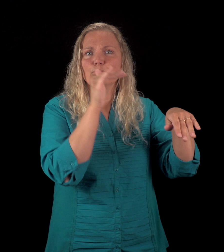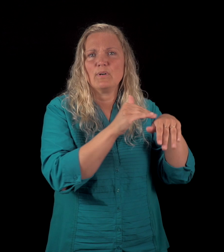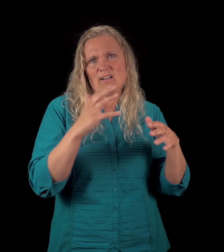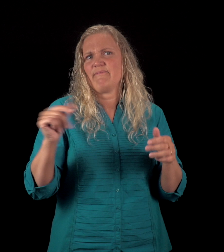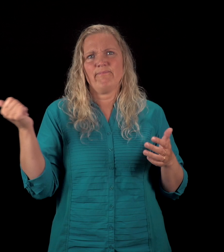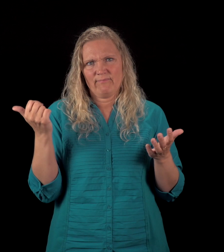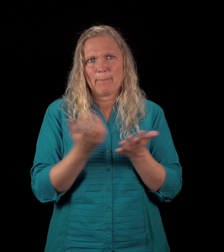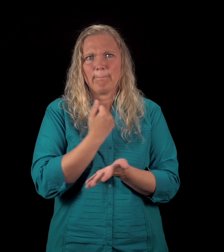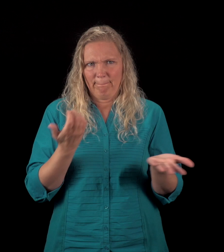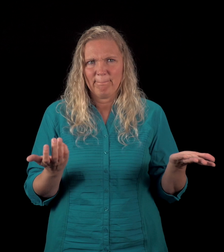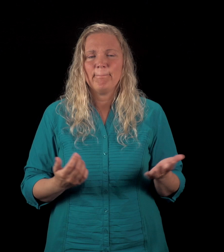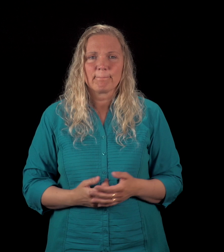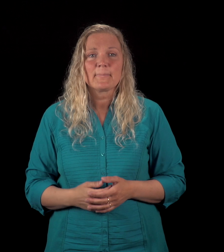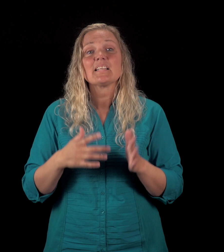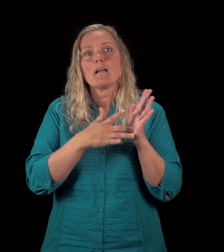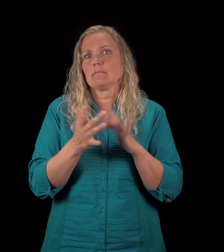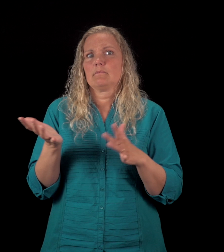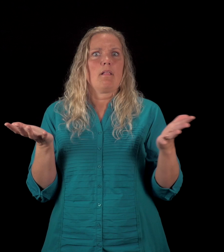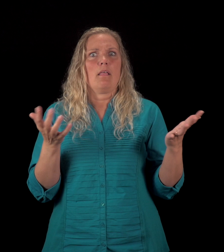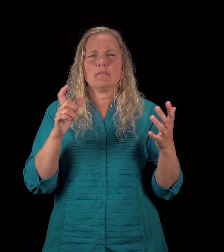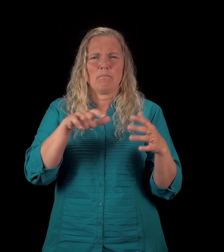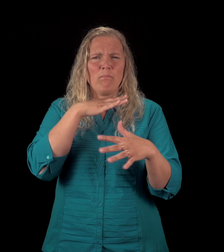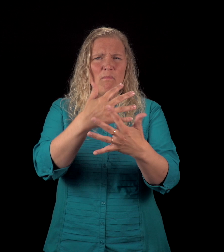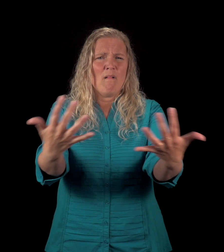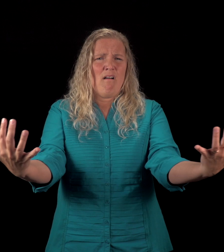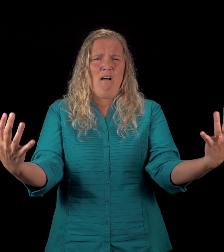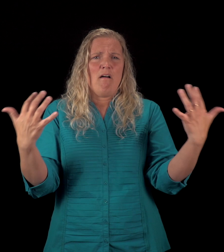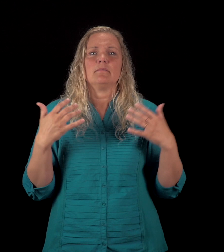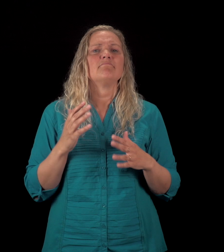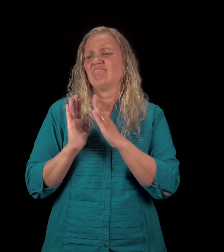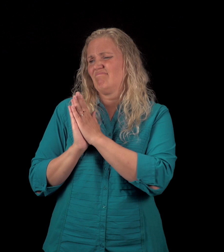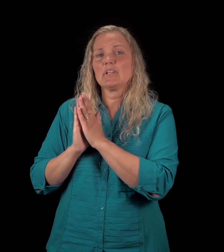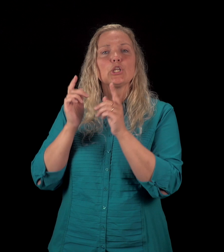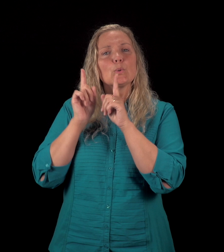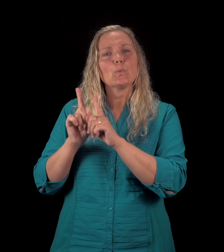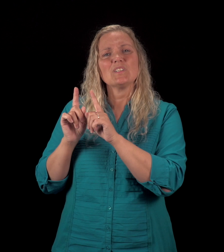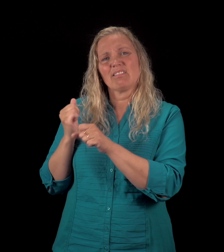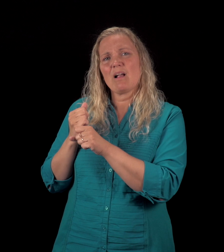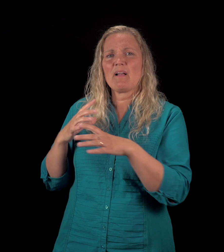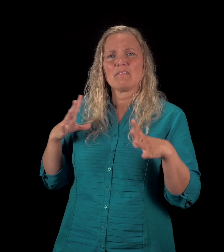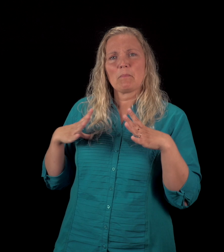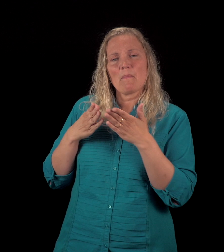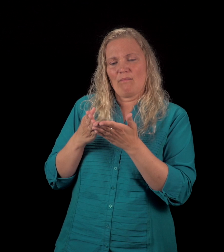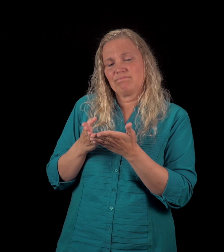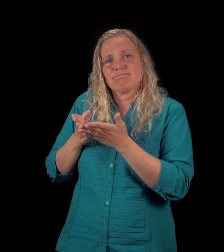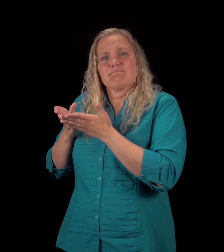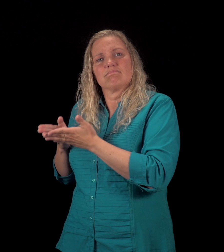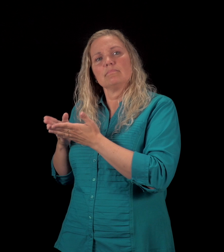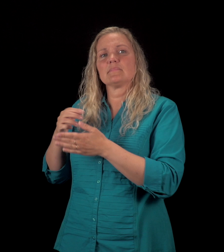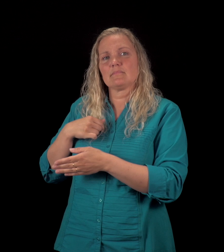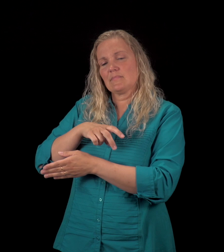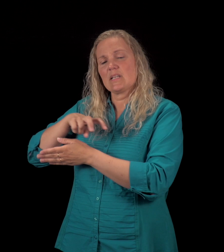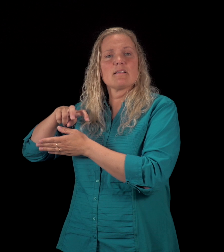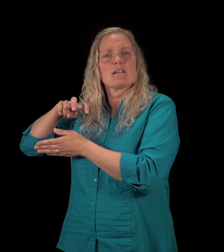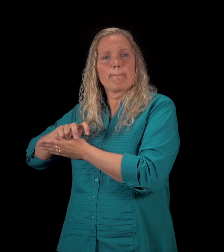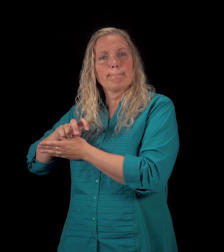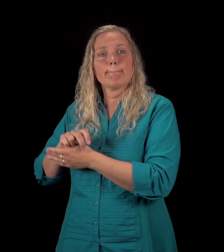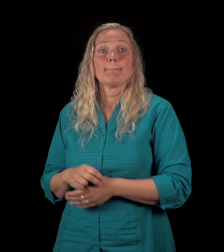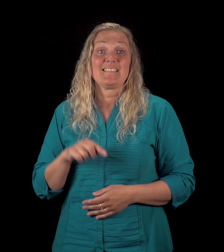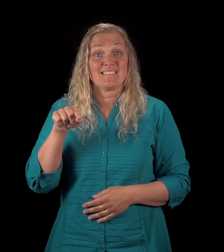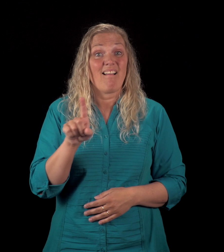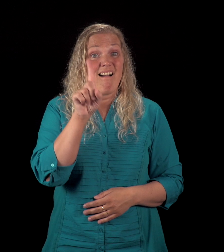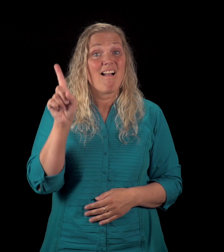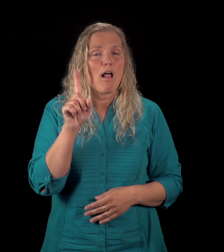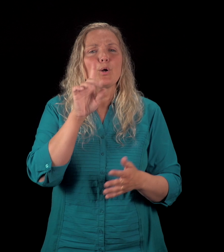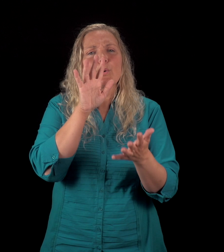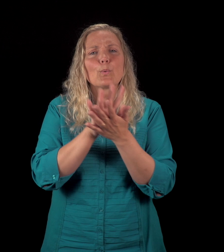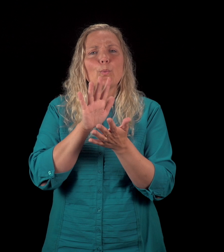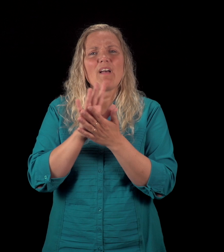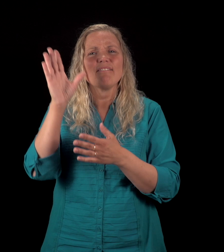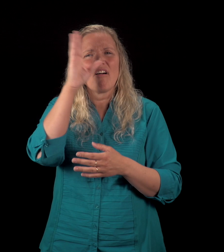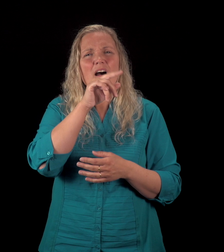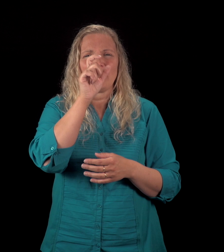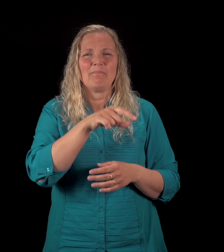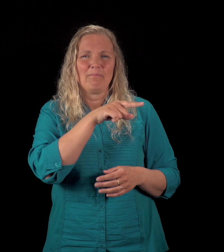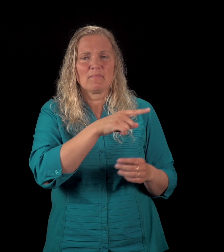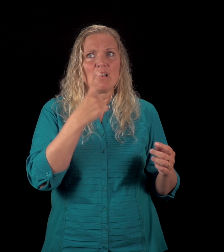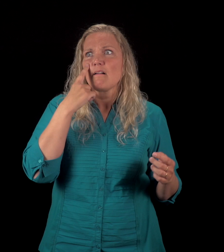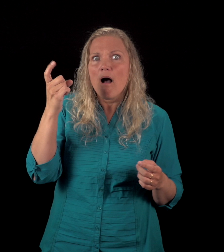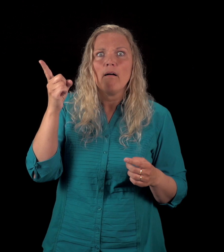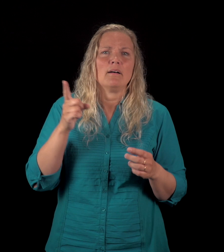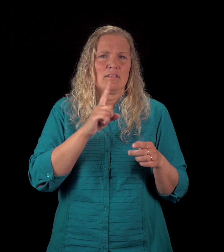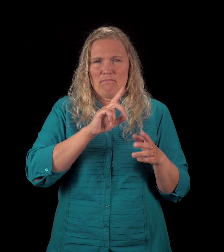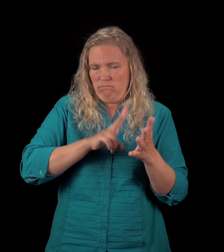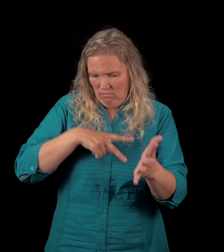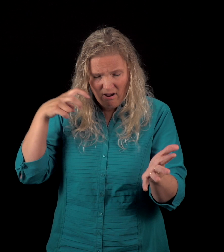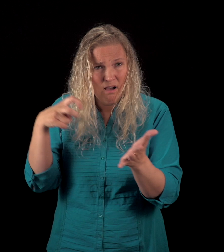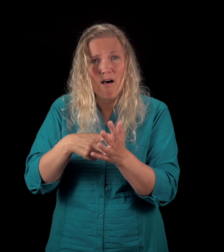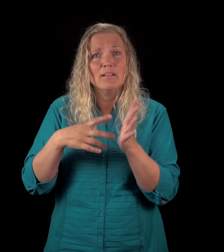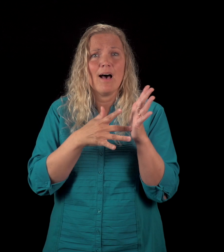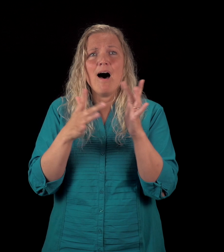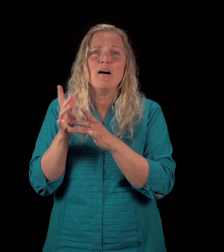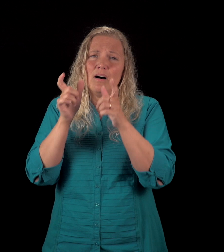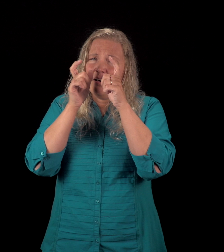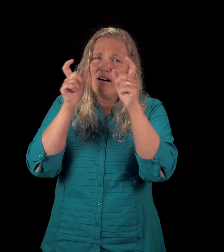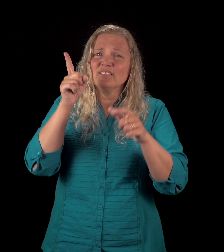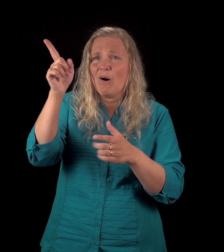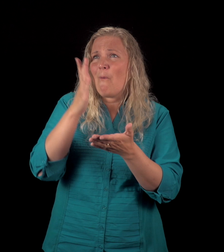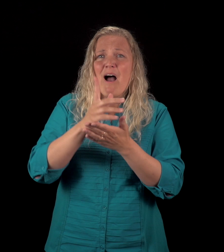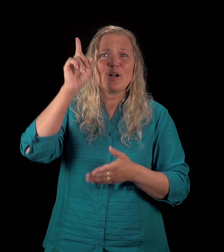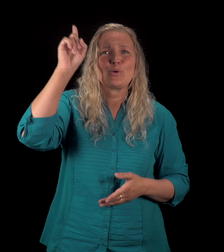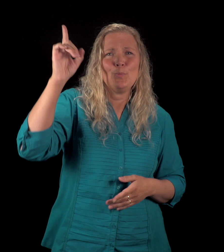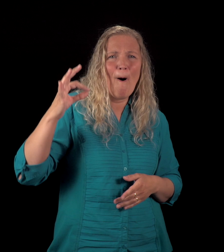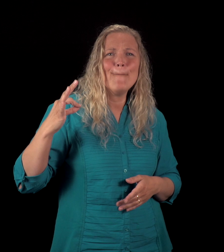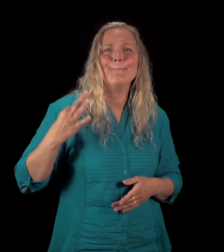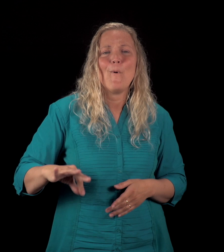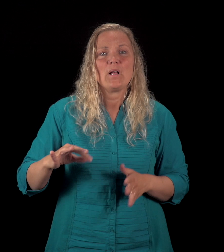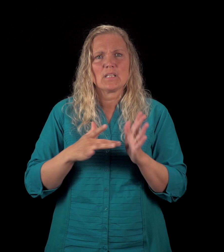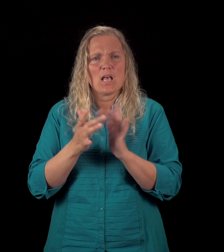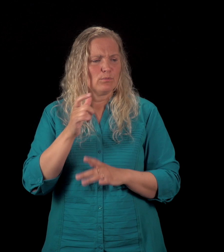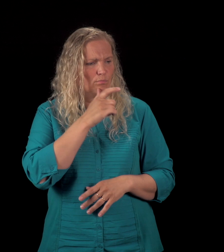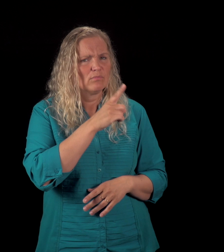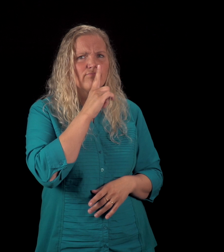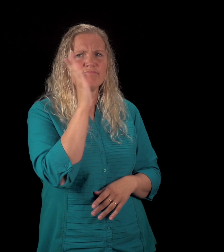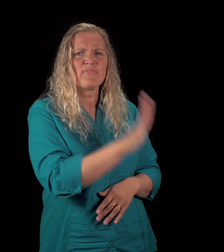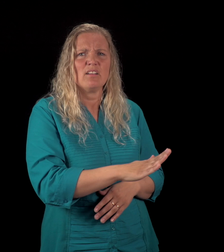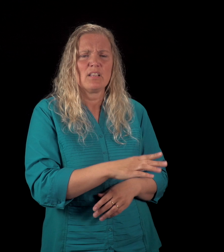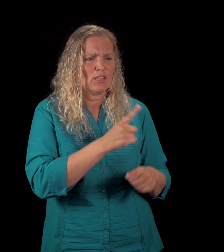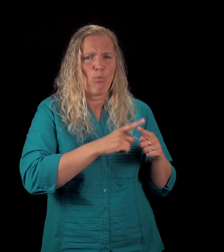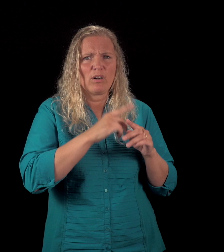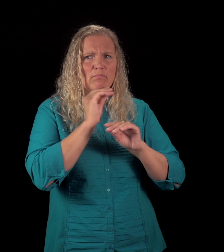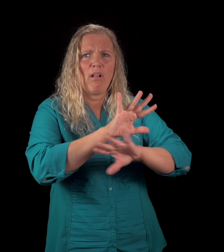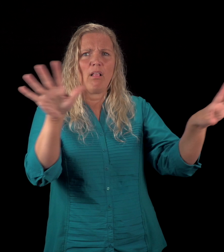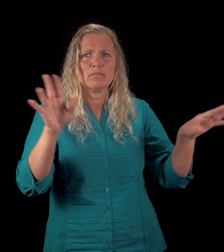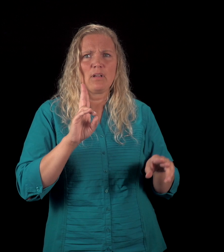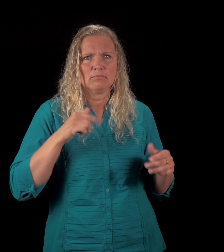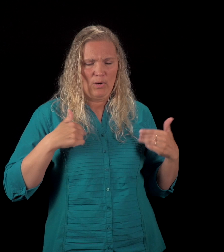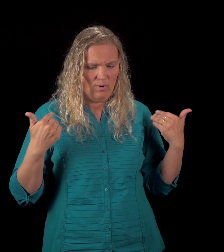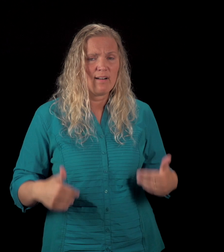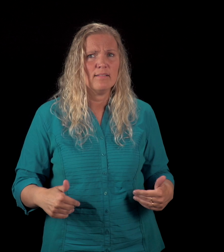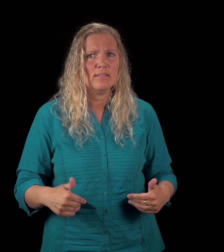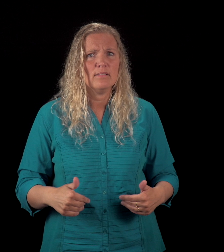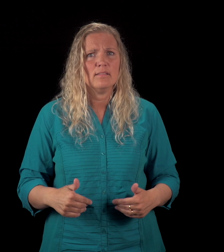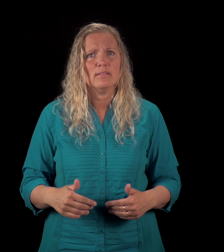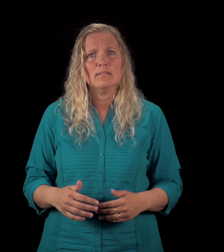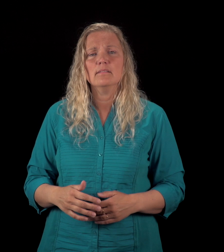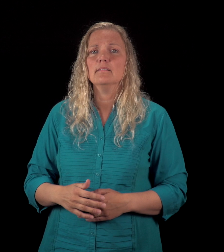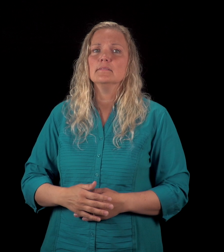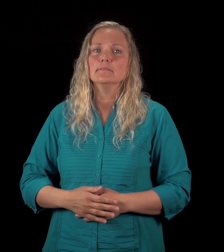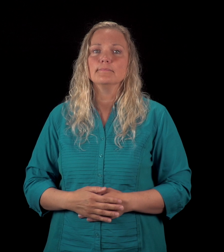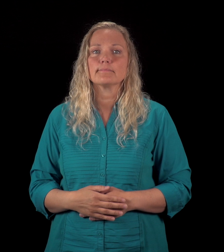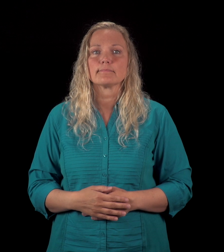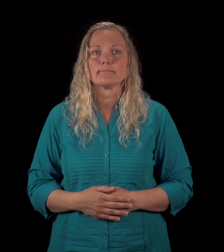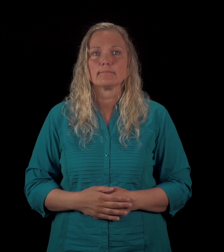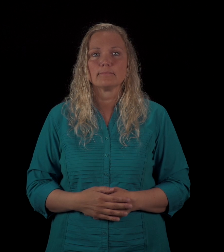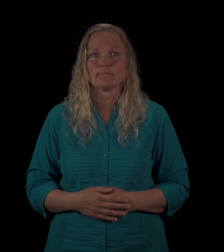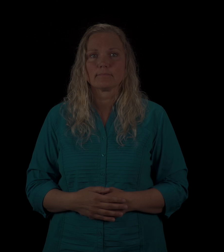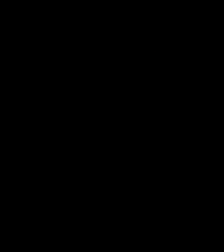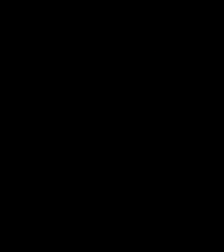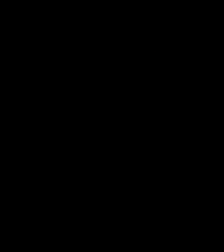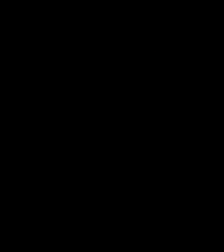And when the unclean spirits saw Him, they fell down before Him and cried out, “You are the Son of God!” But He warned them sternly not to make Him known.